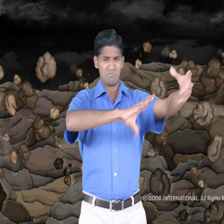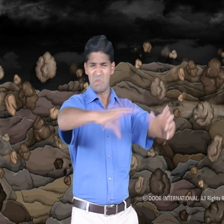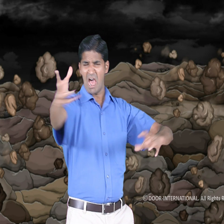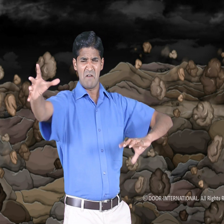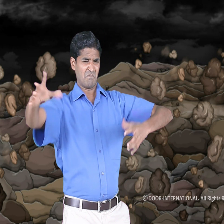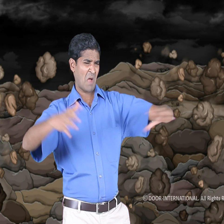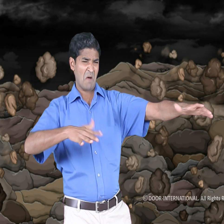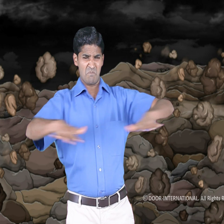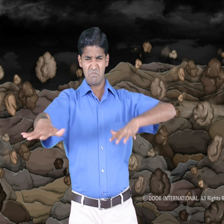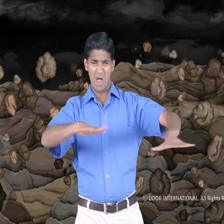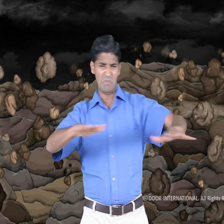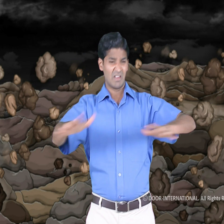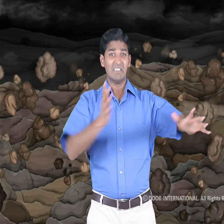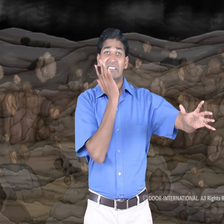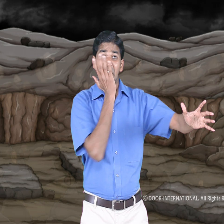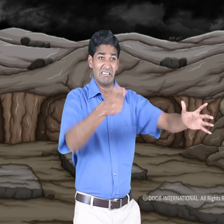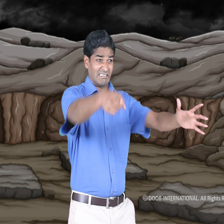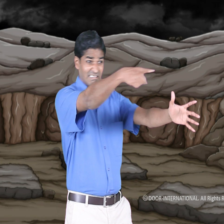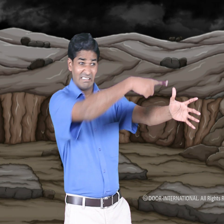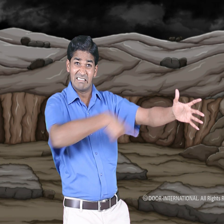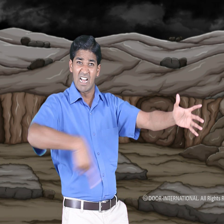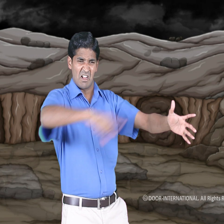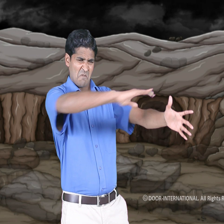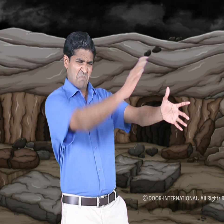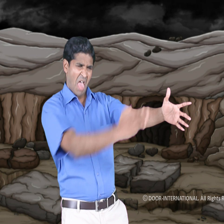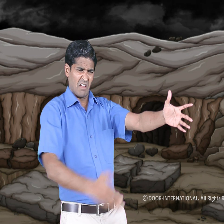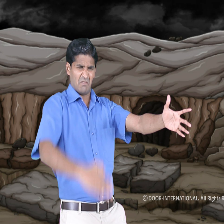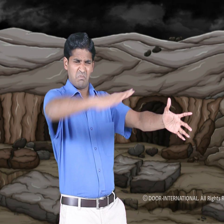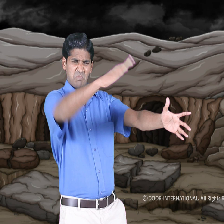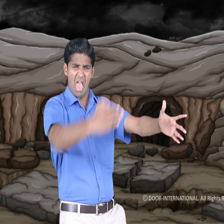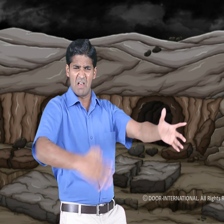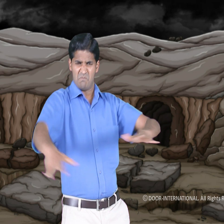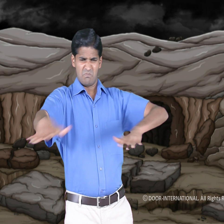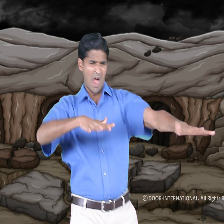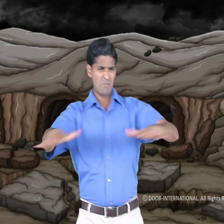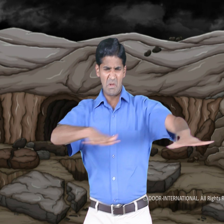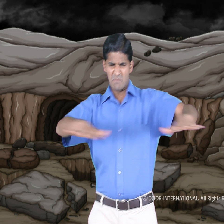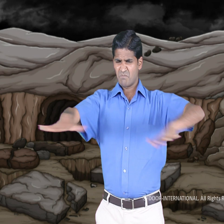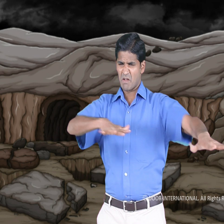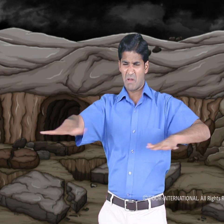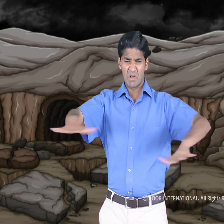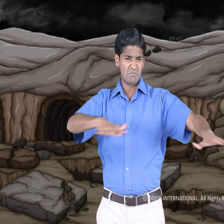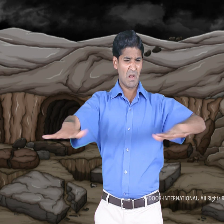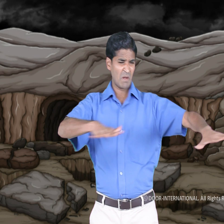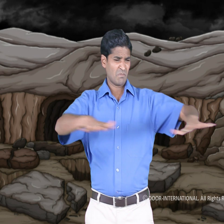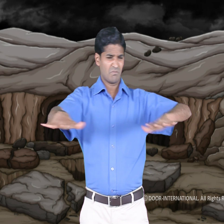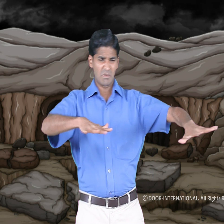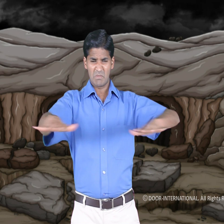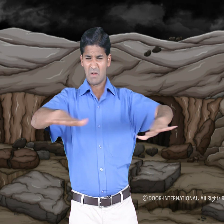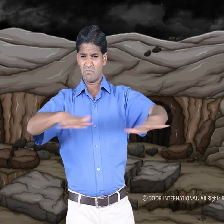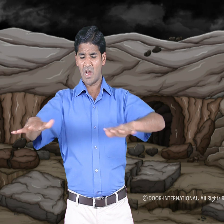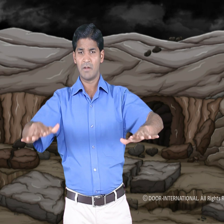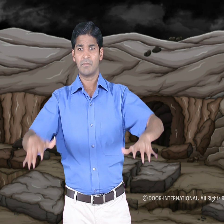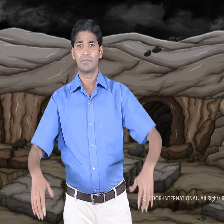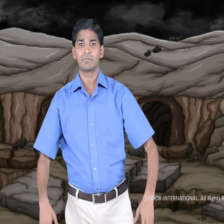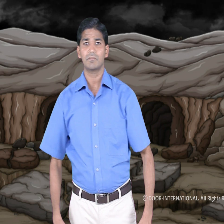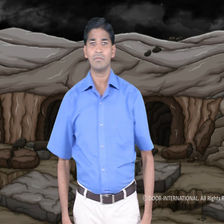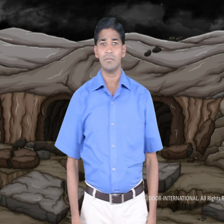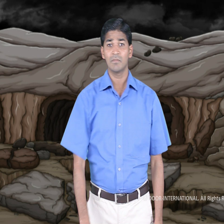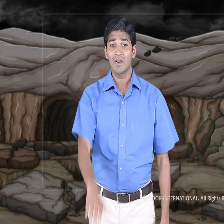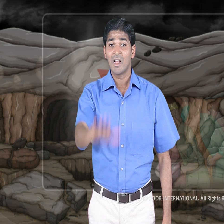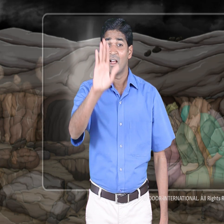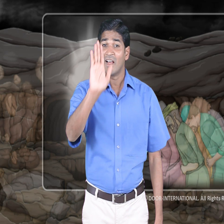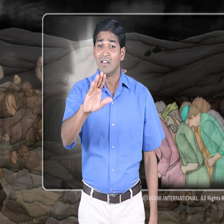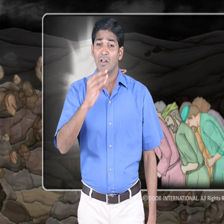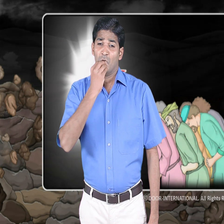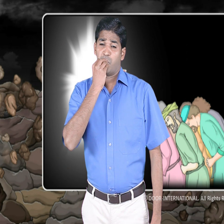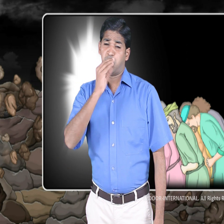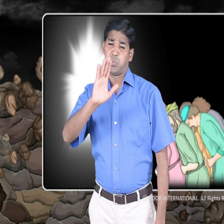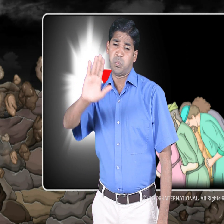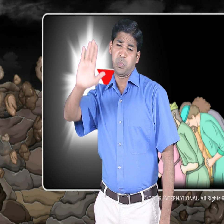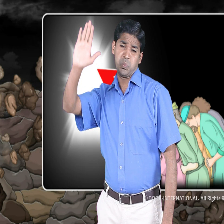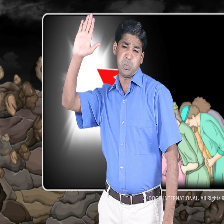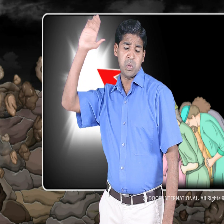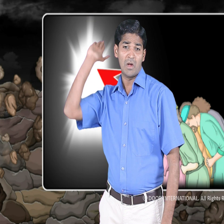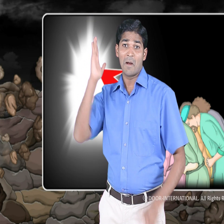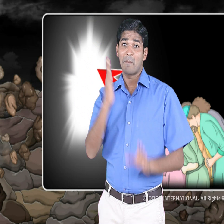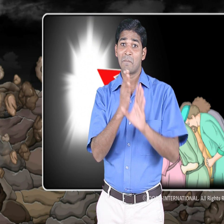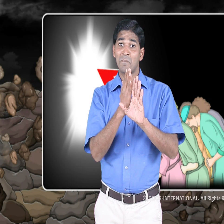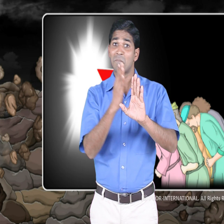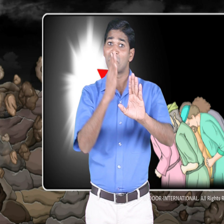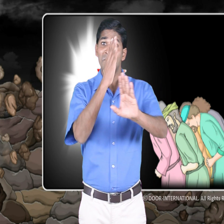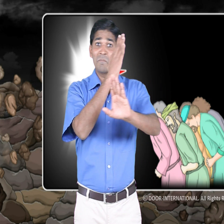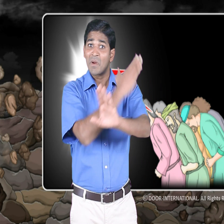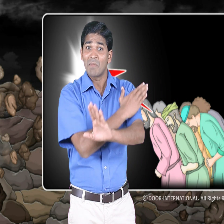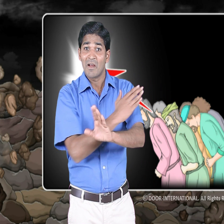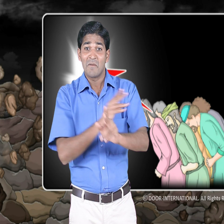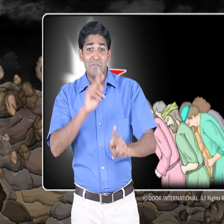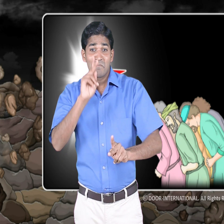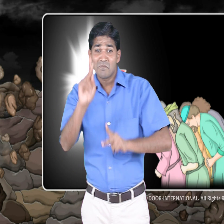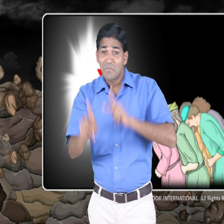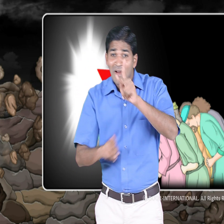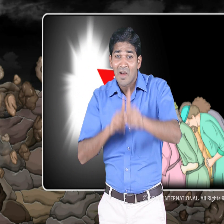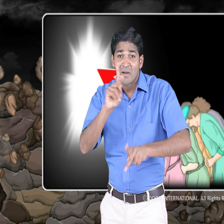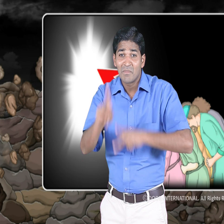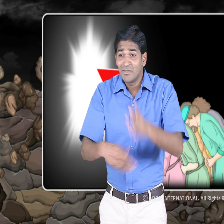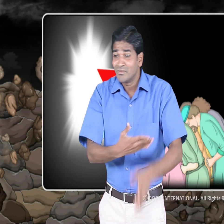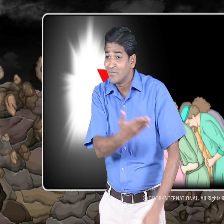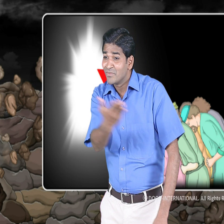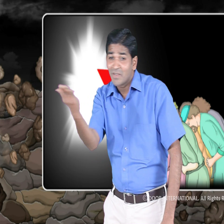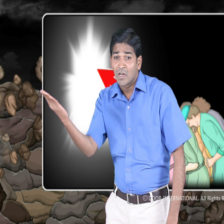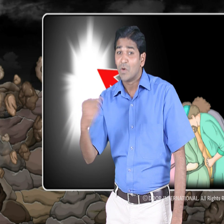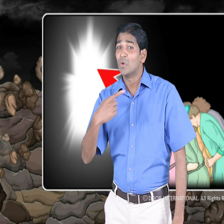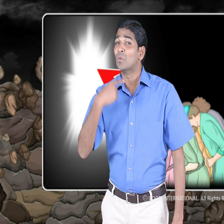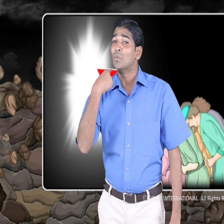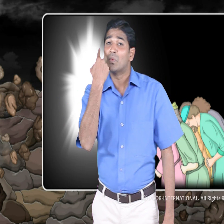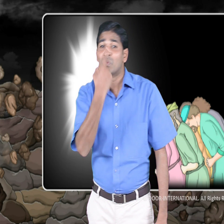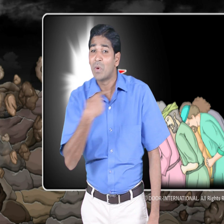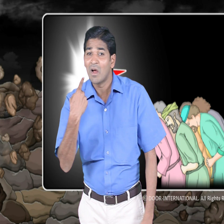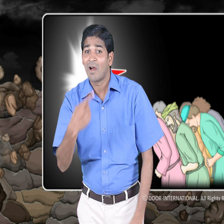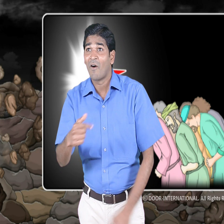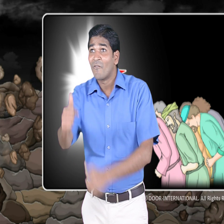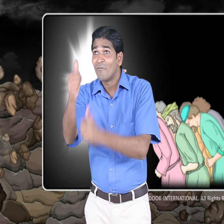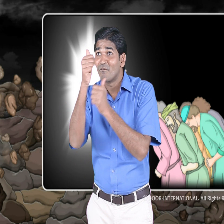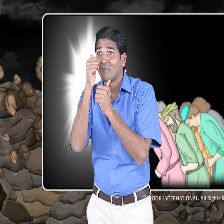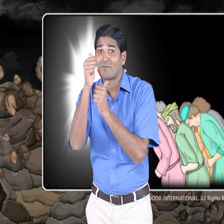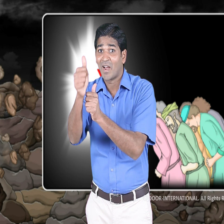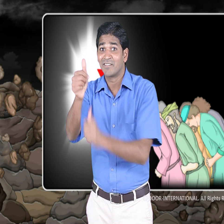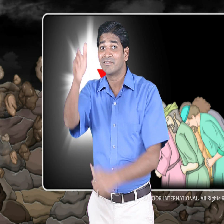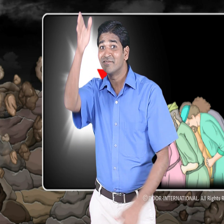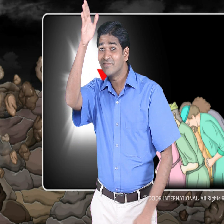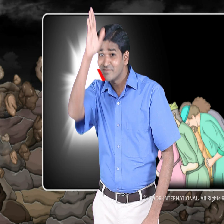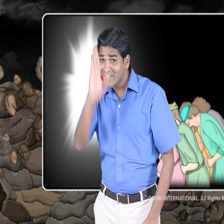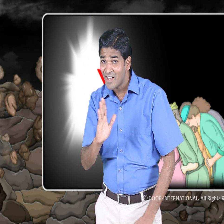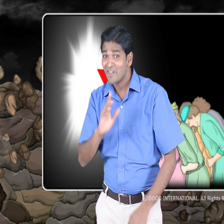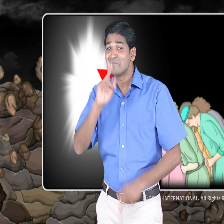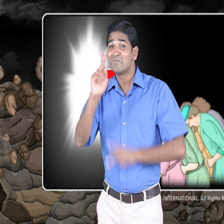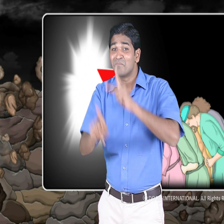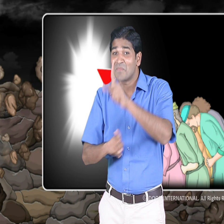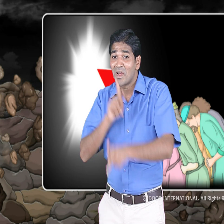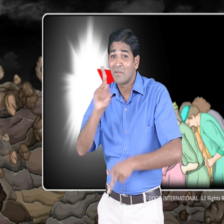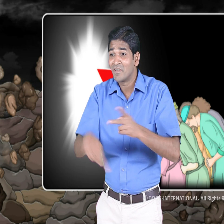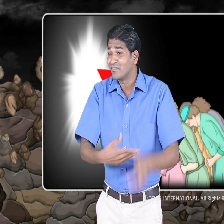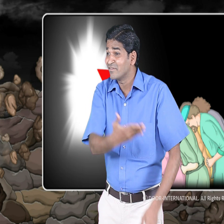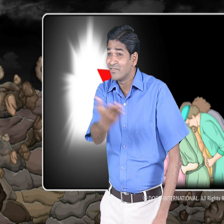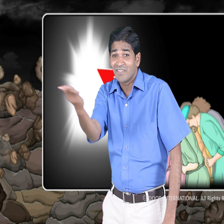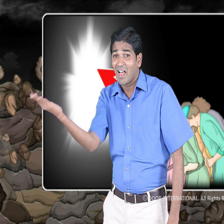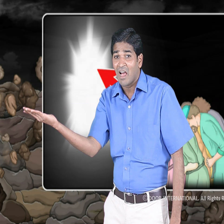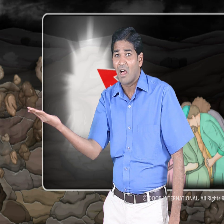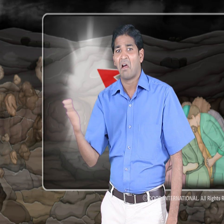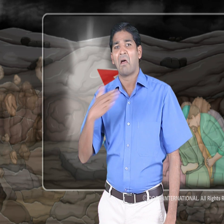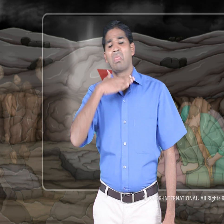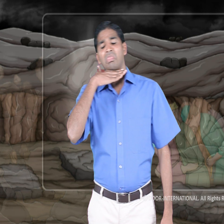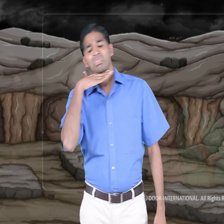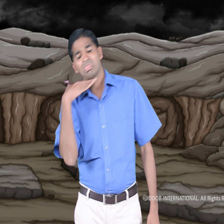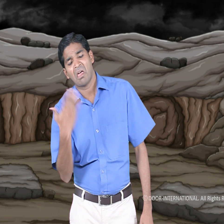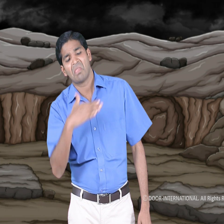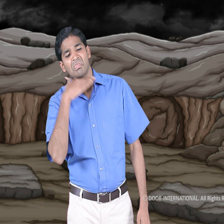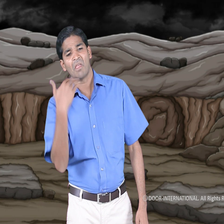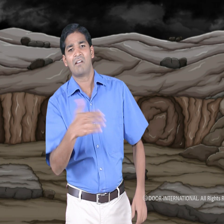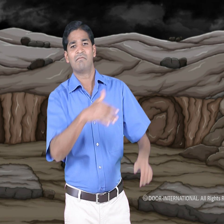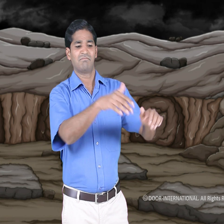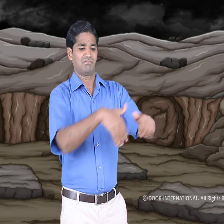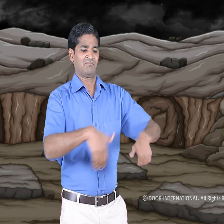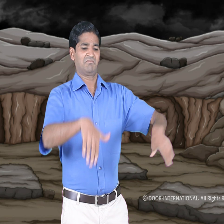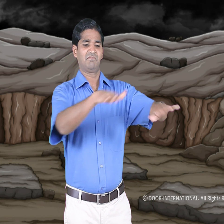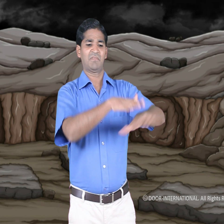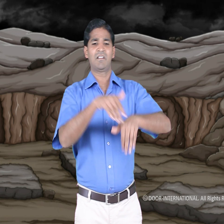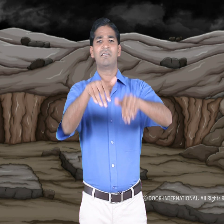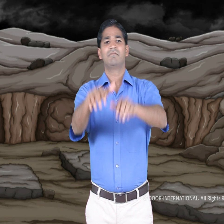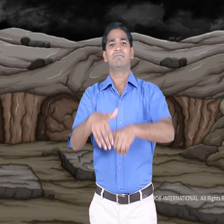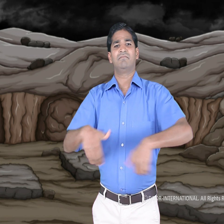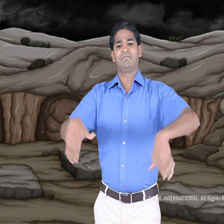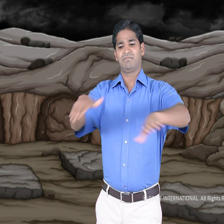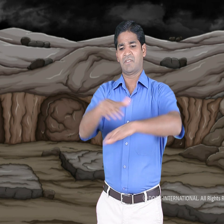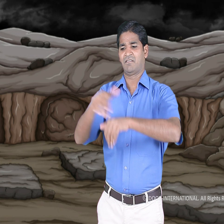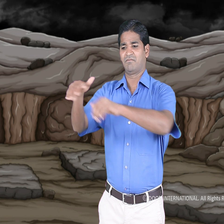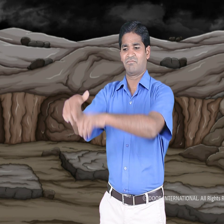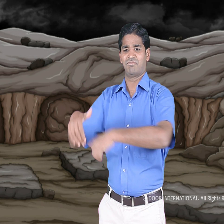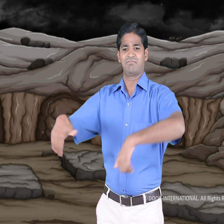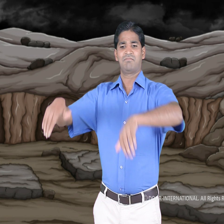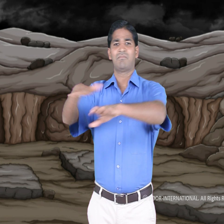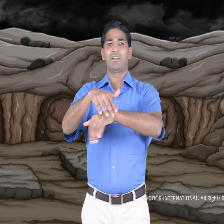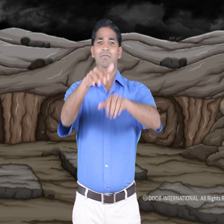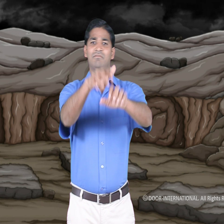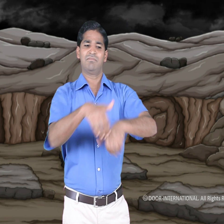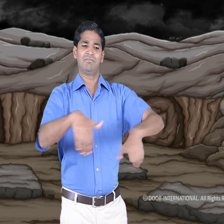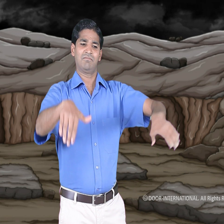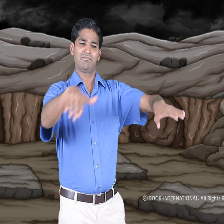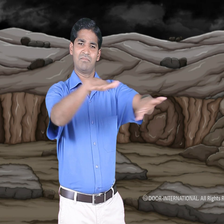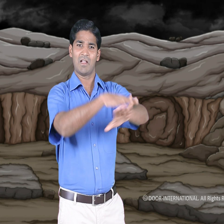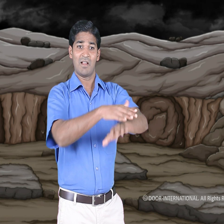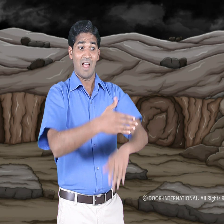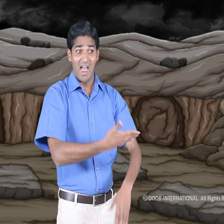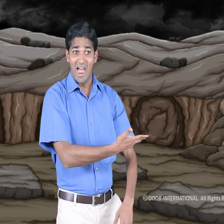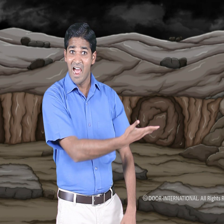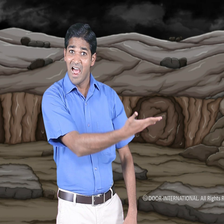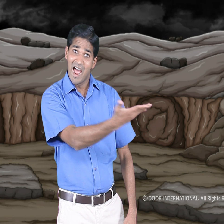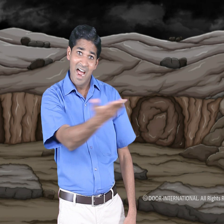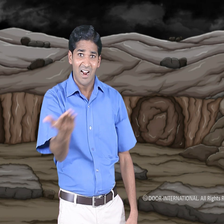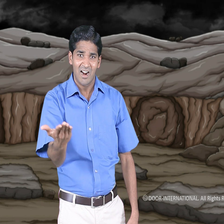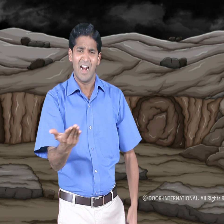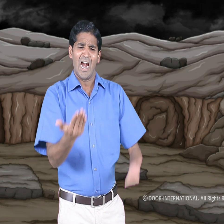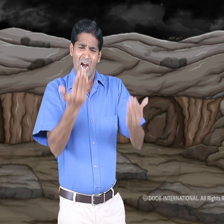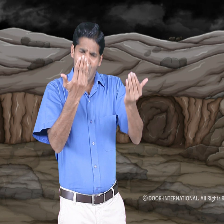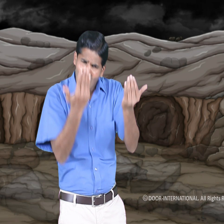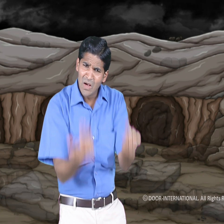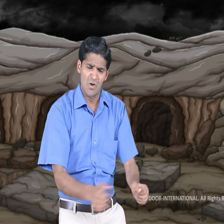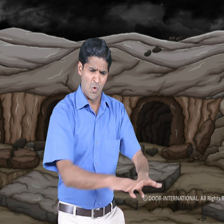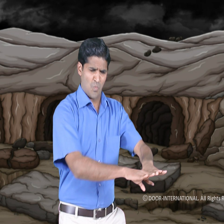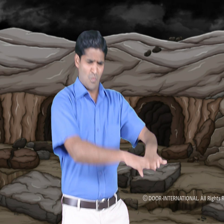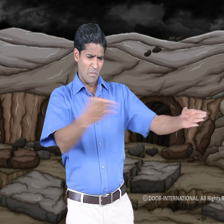The tombs broke open, and the bodies of many saints who had fallen asleep were raised.